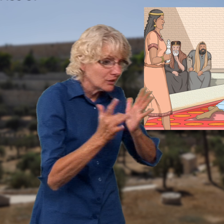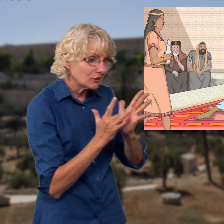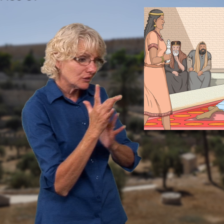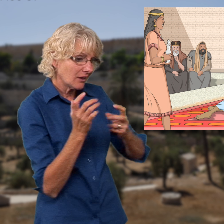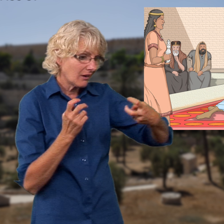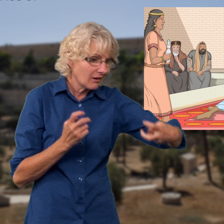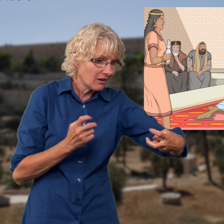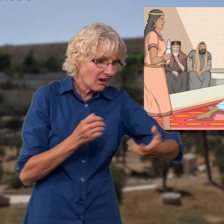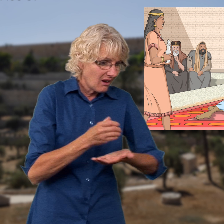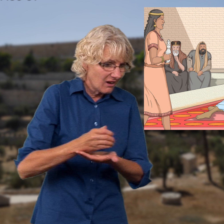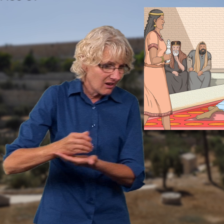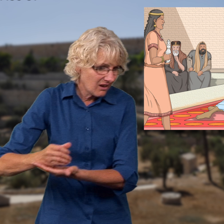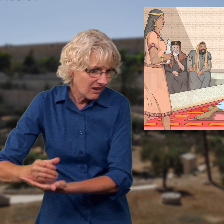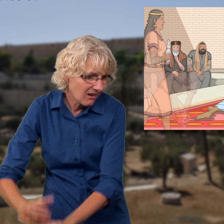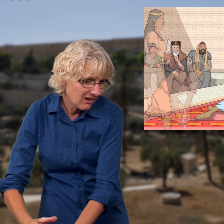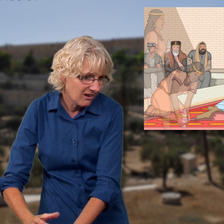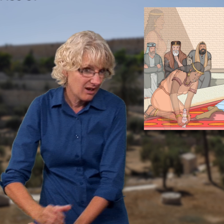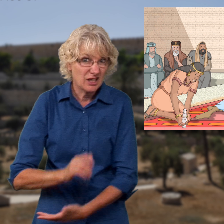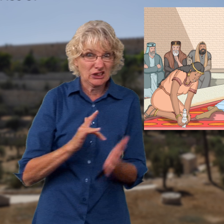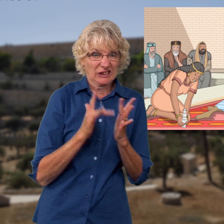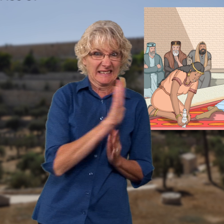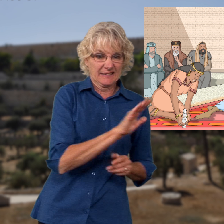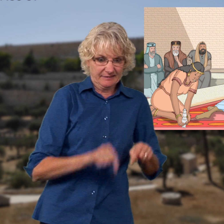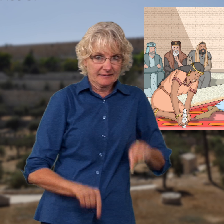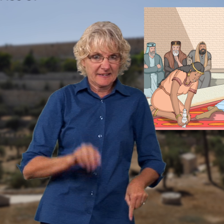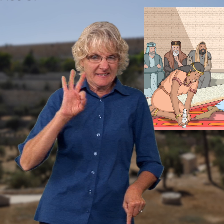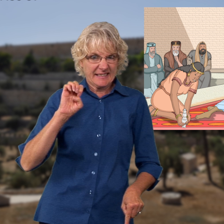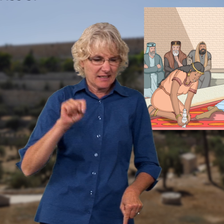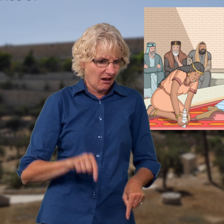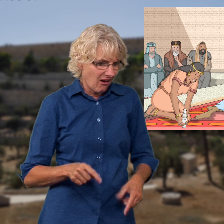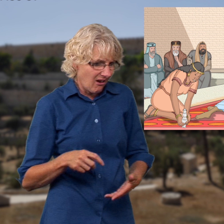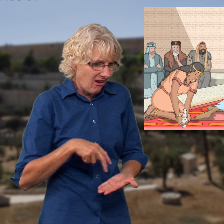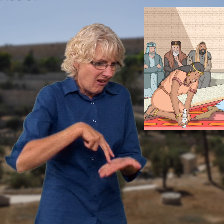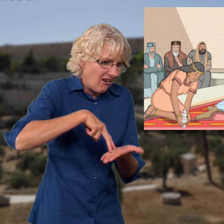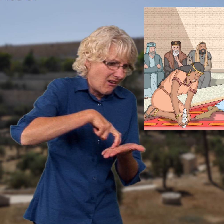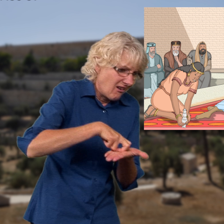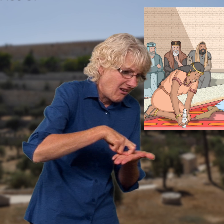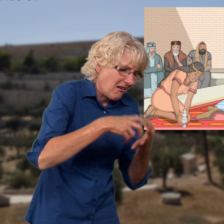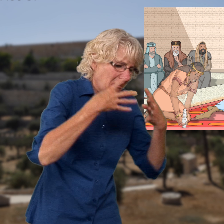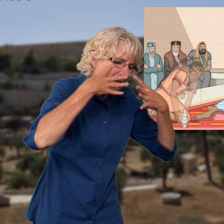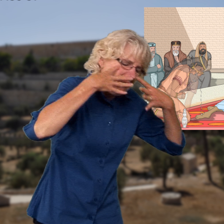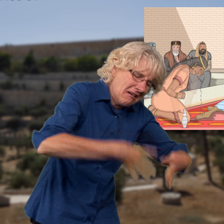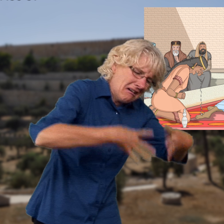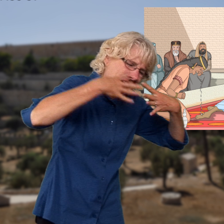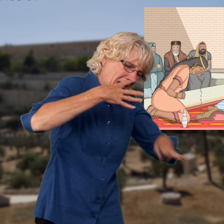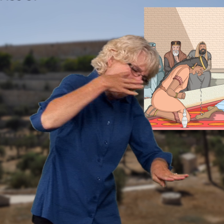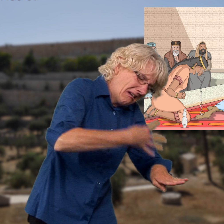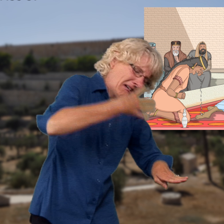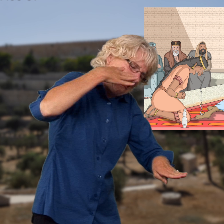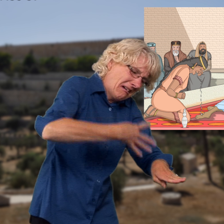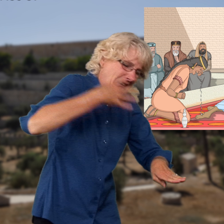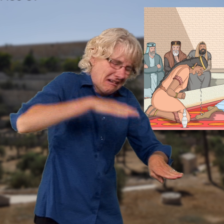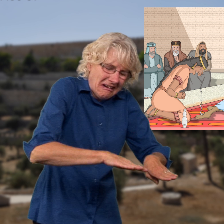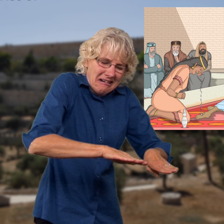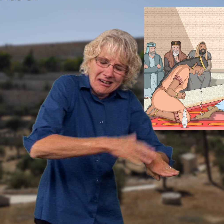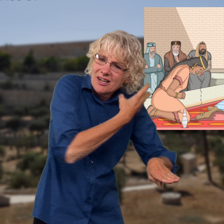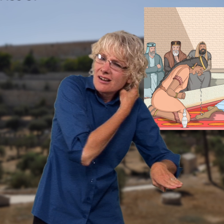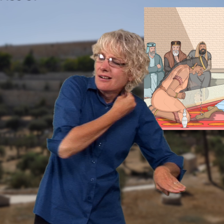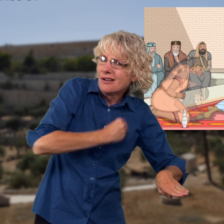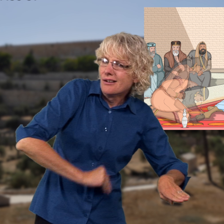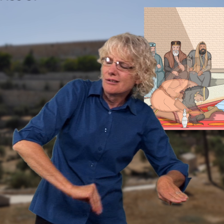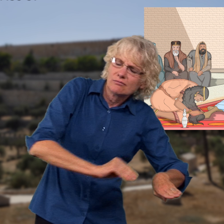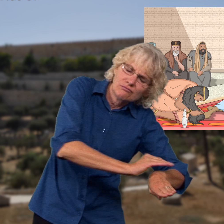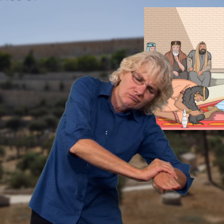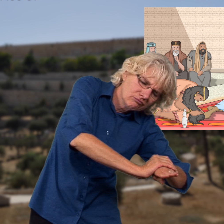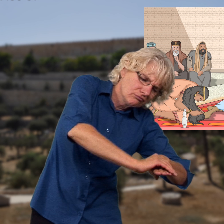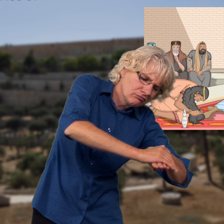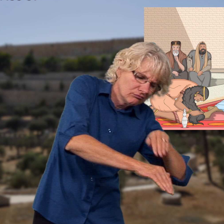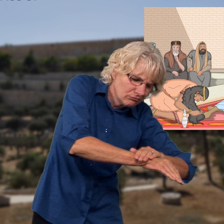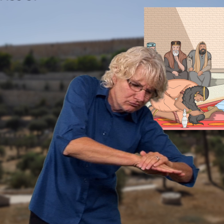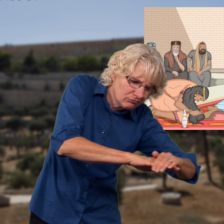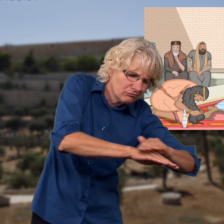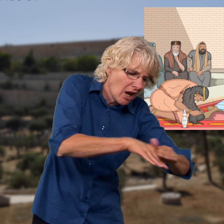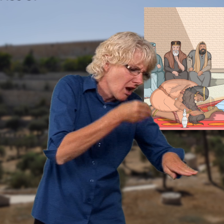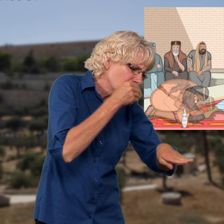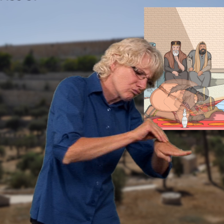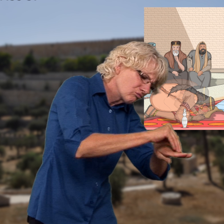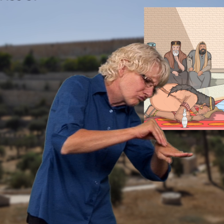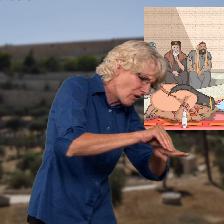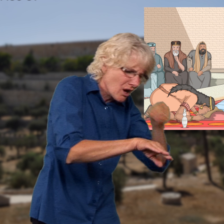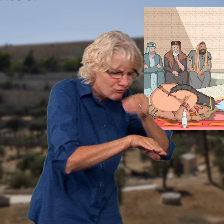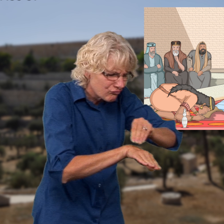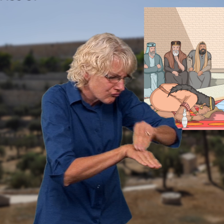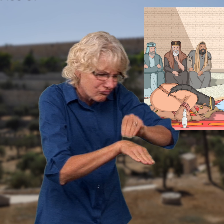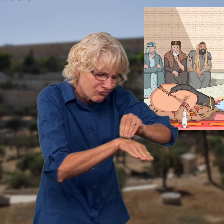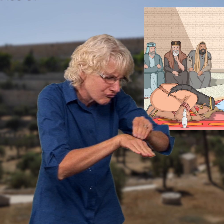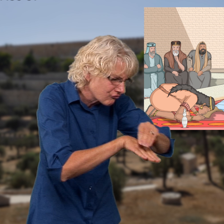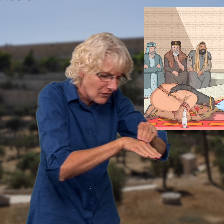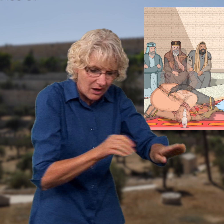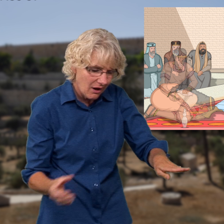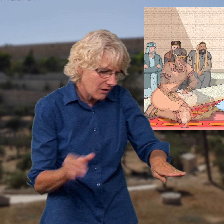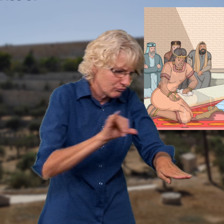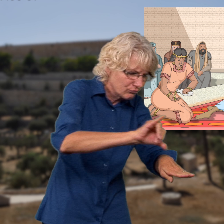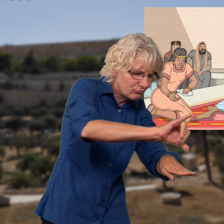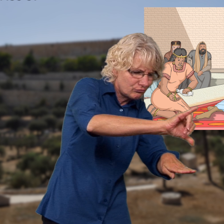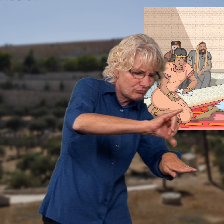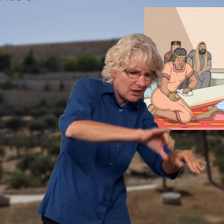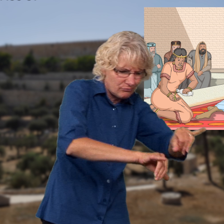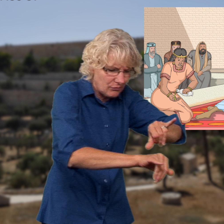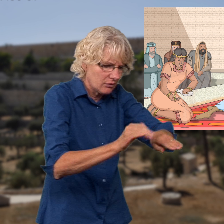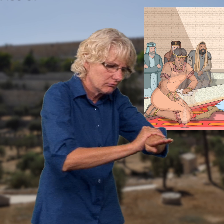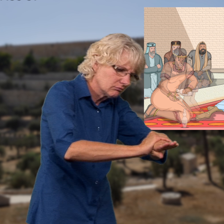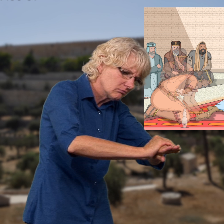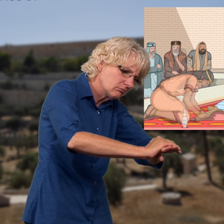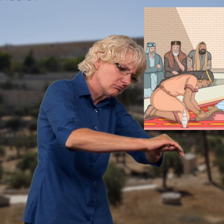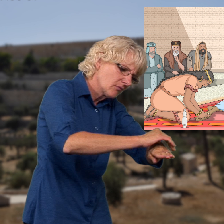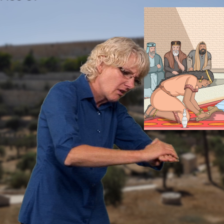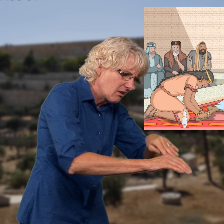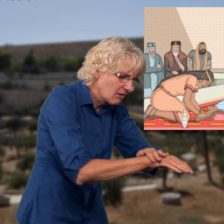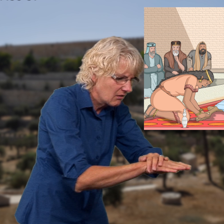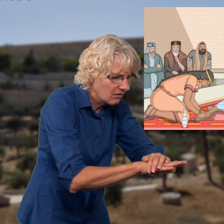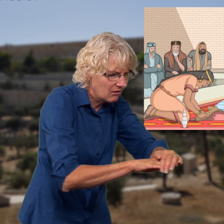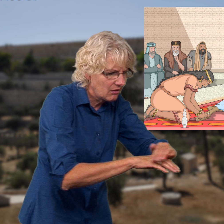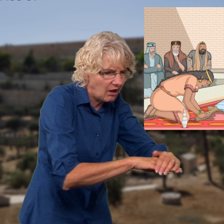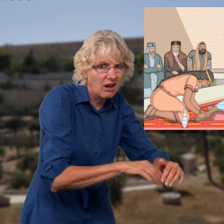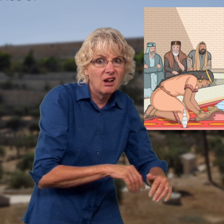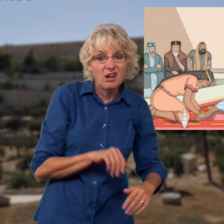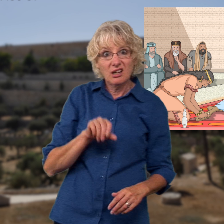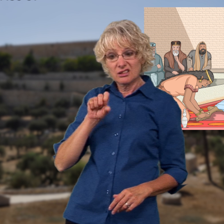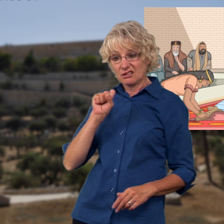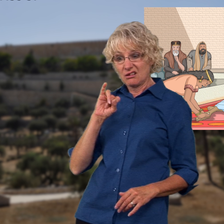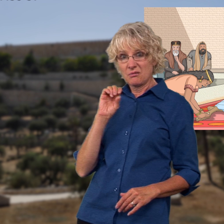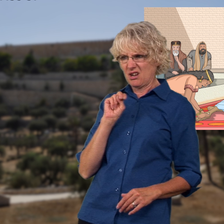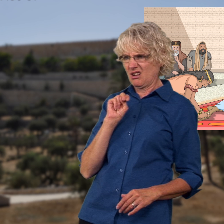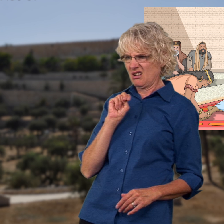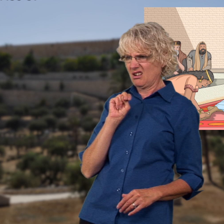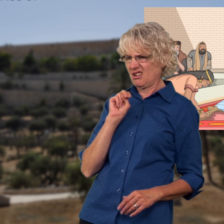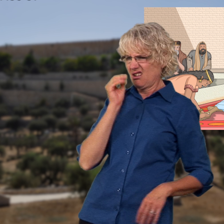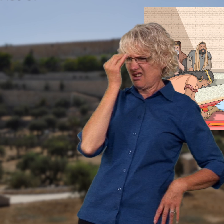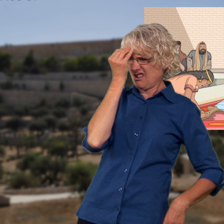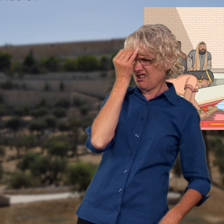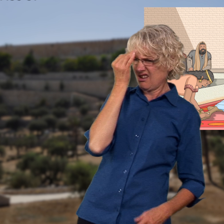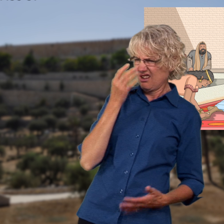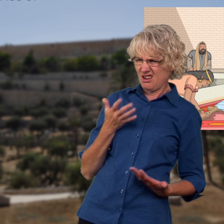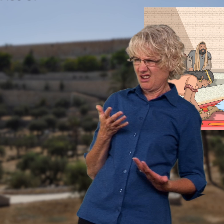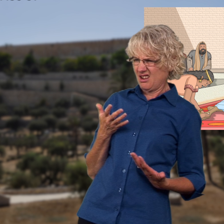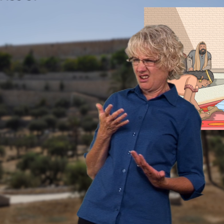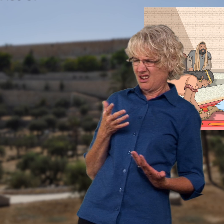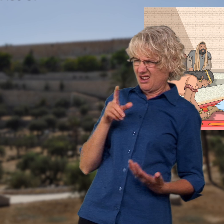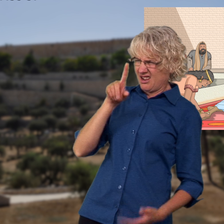As she stood behind Him at His feet weeping, she began to wet His feet with her tears and wipe them with her hair. Then she kissed His feet and anointed them with the perfume.